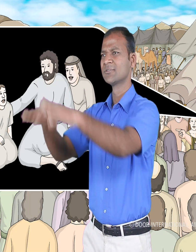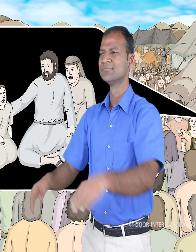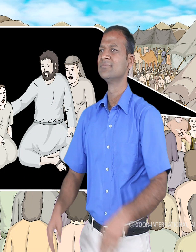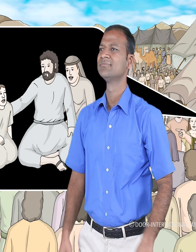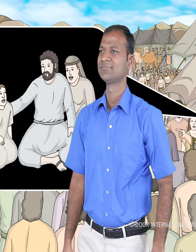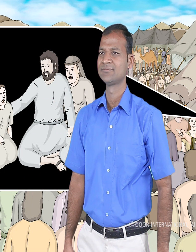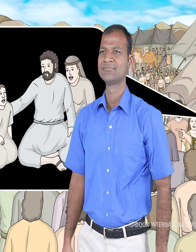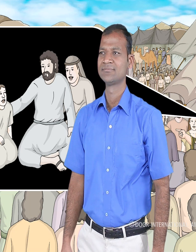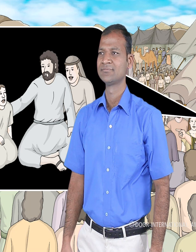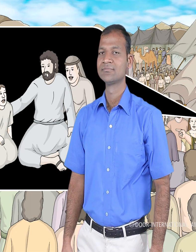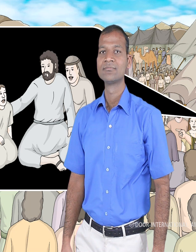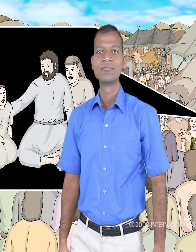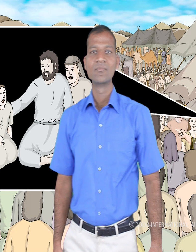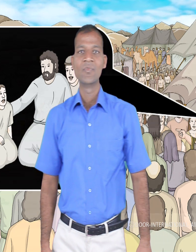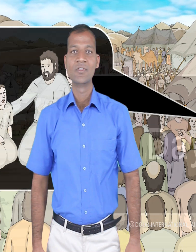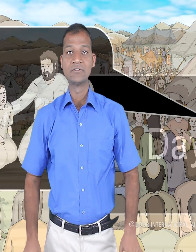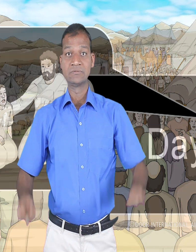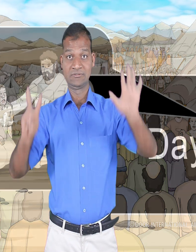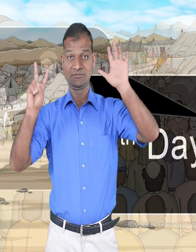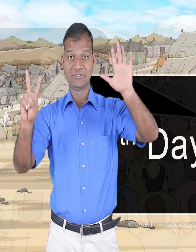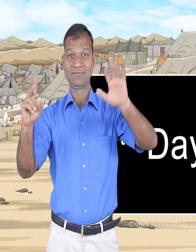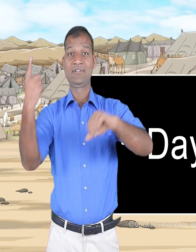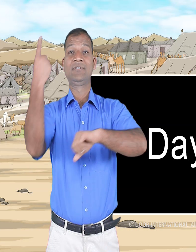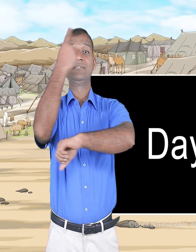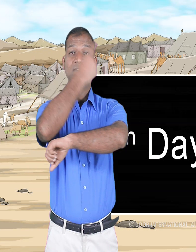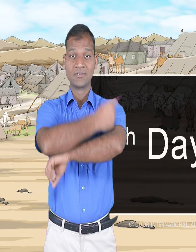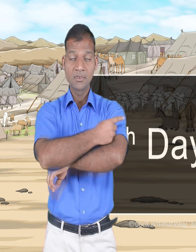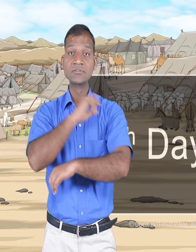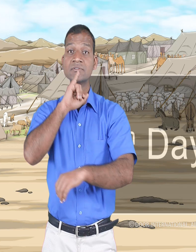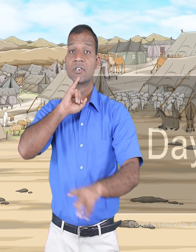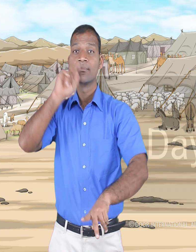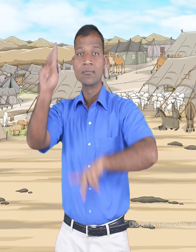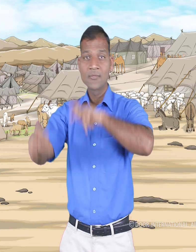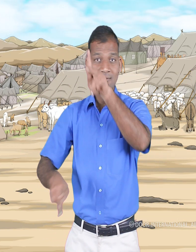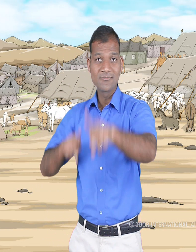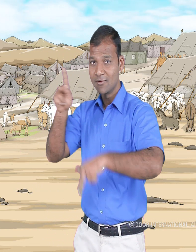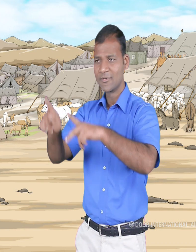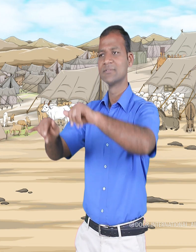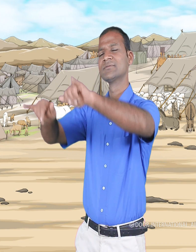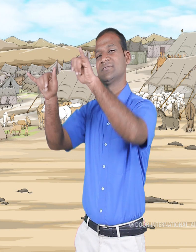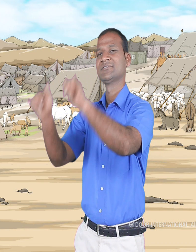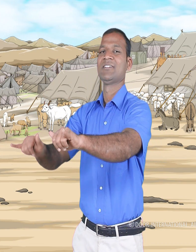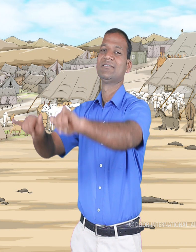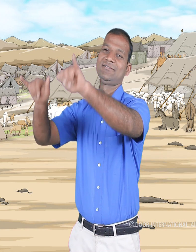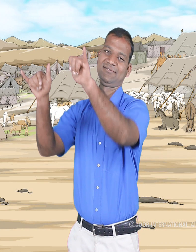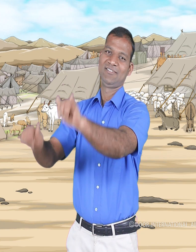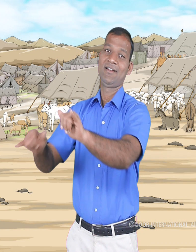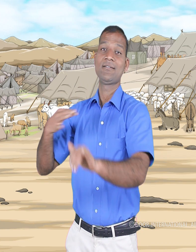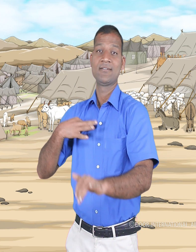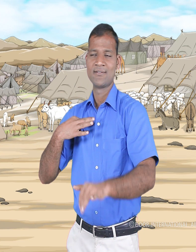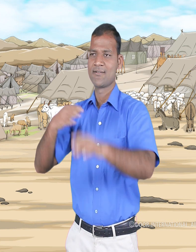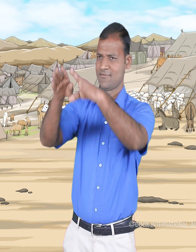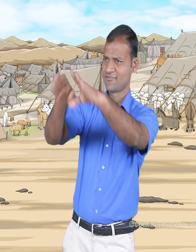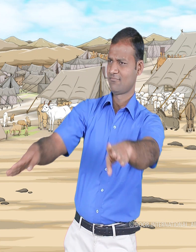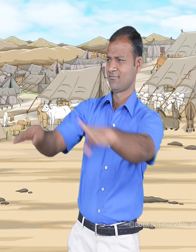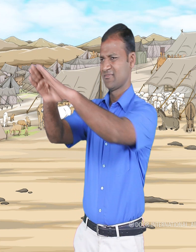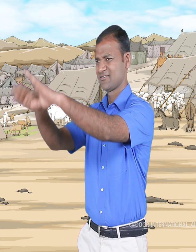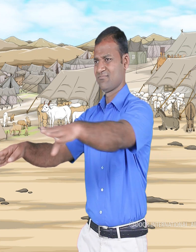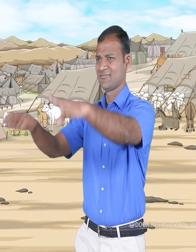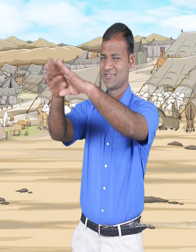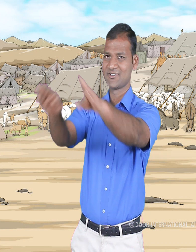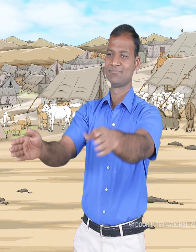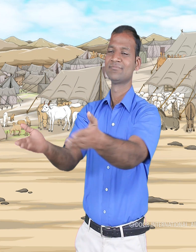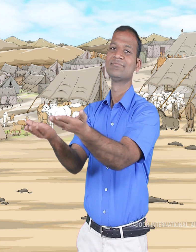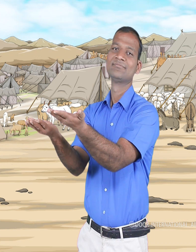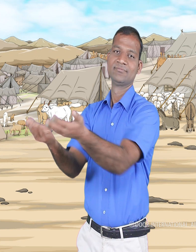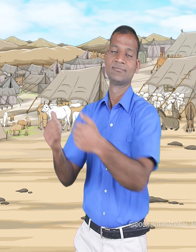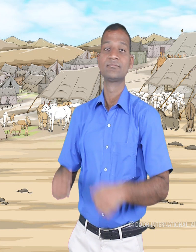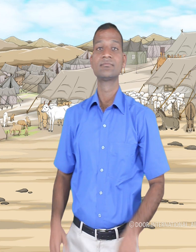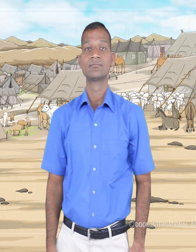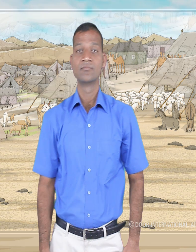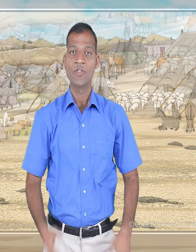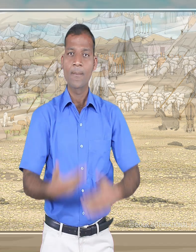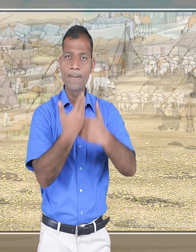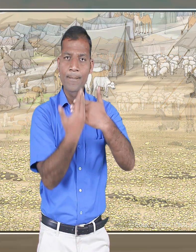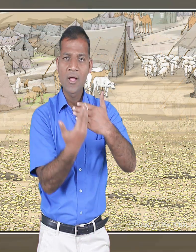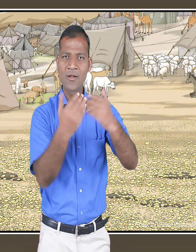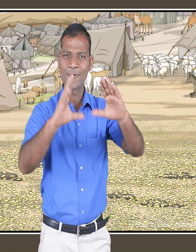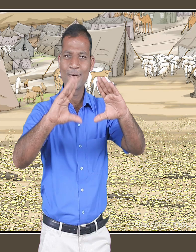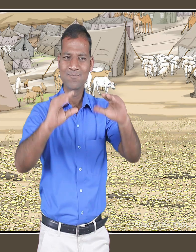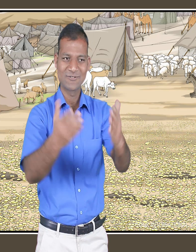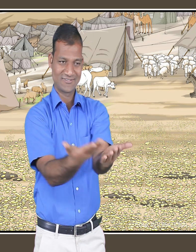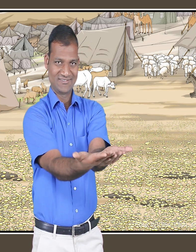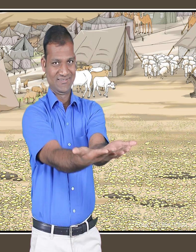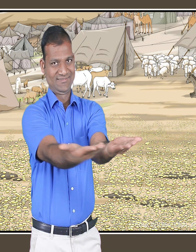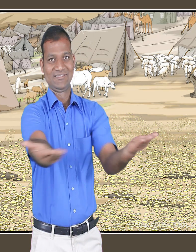So the people rested on the seventh day.